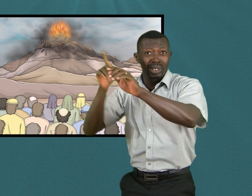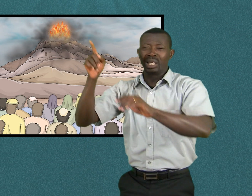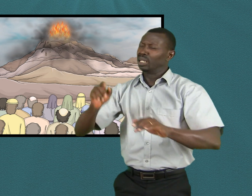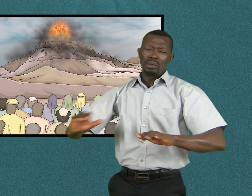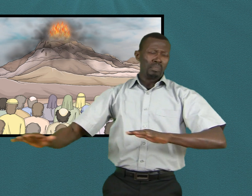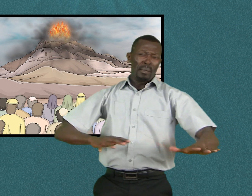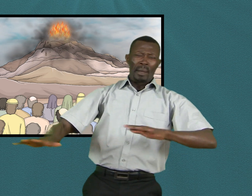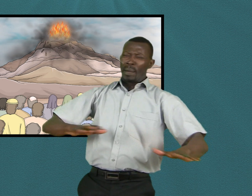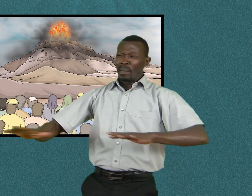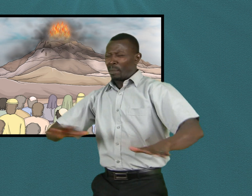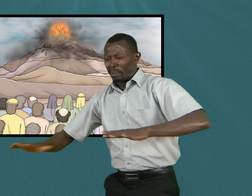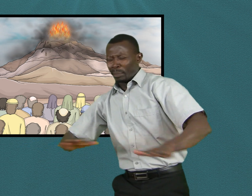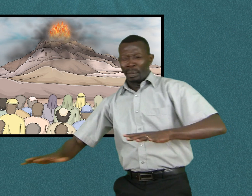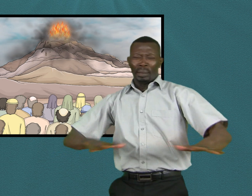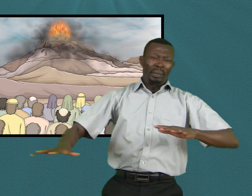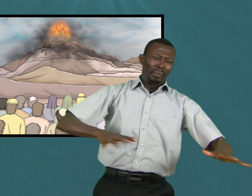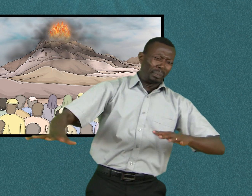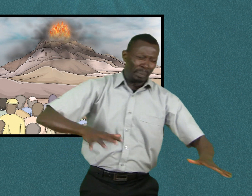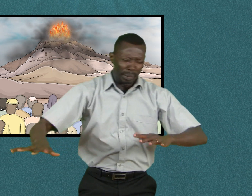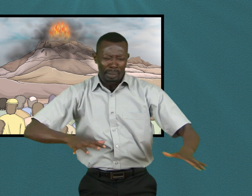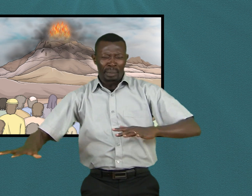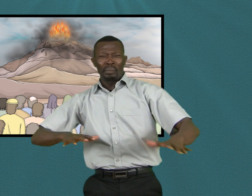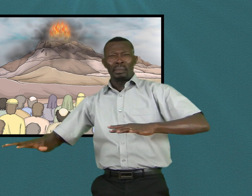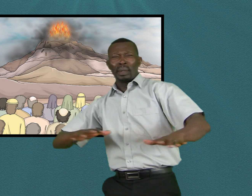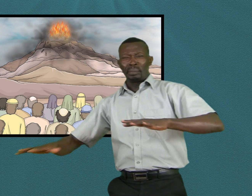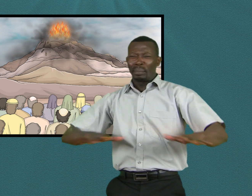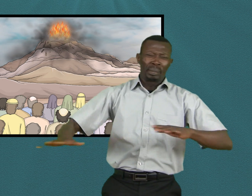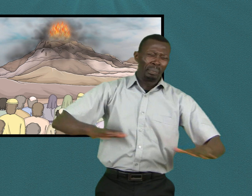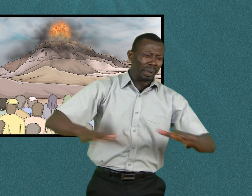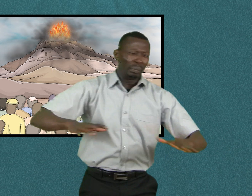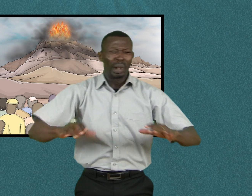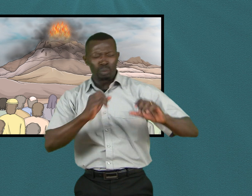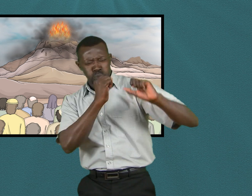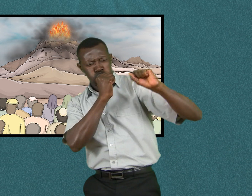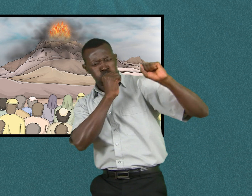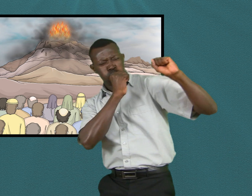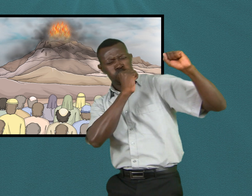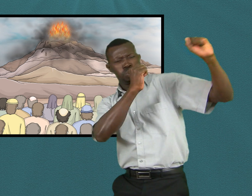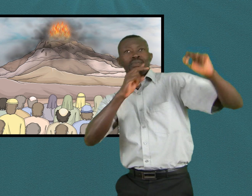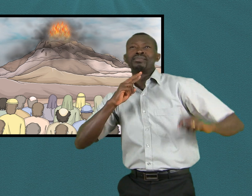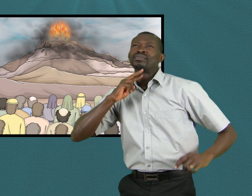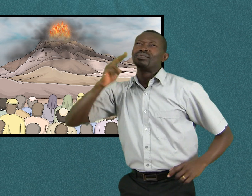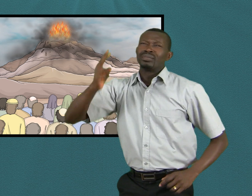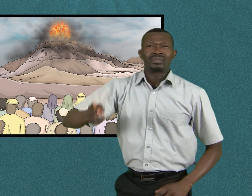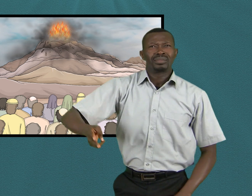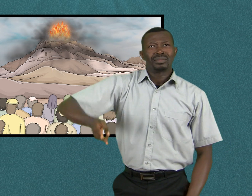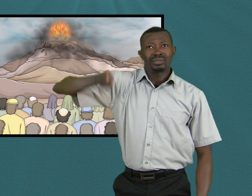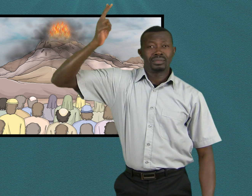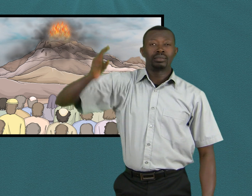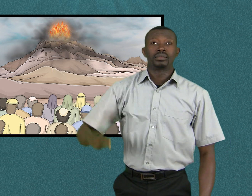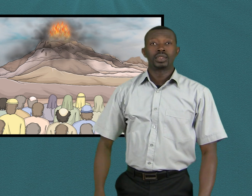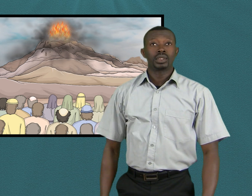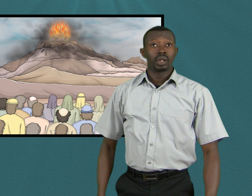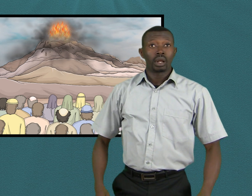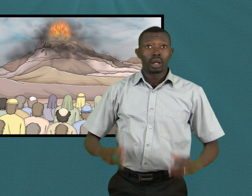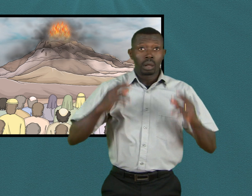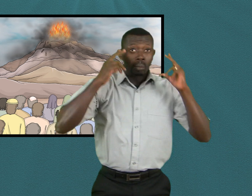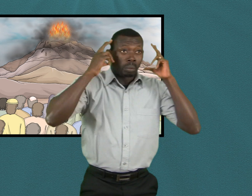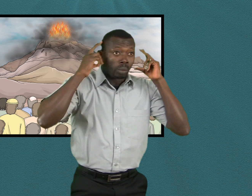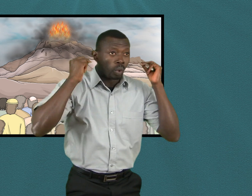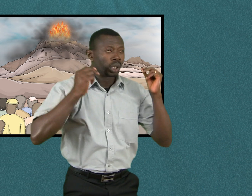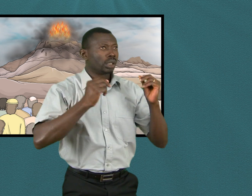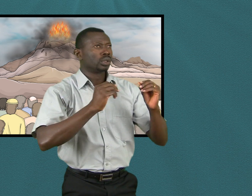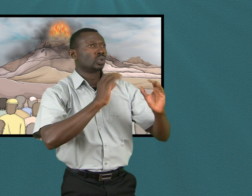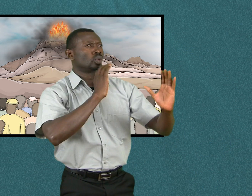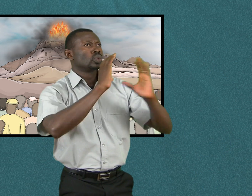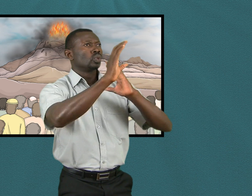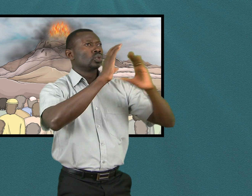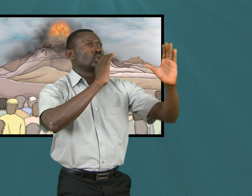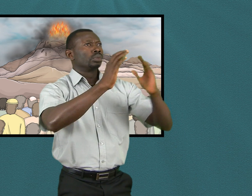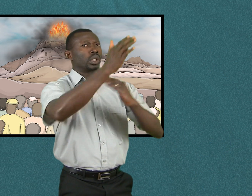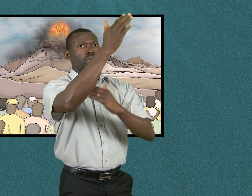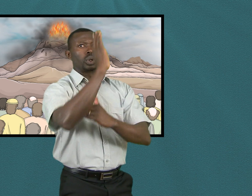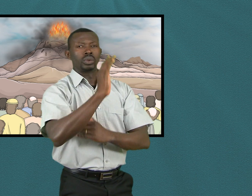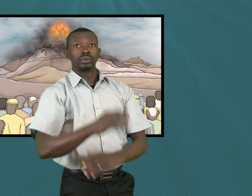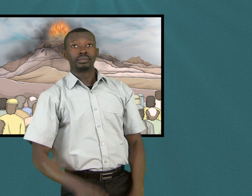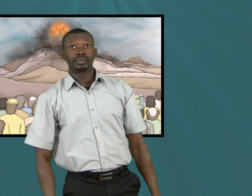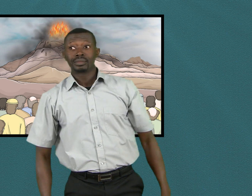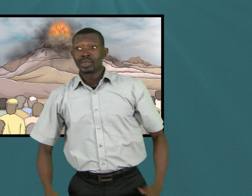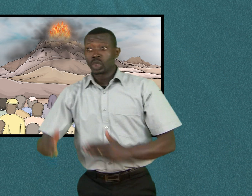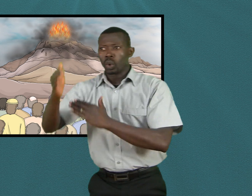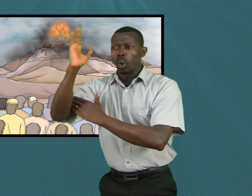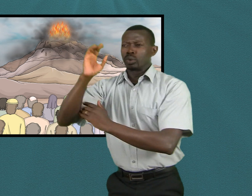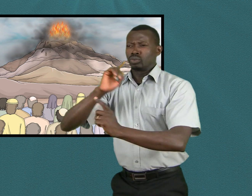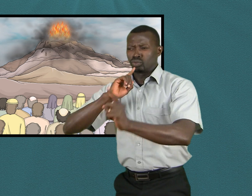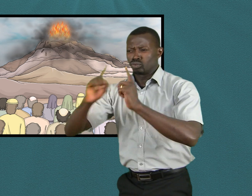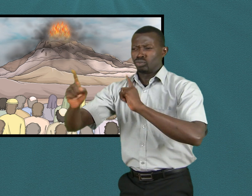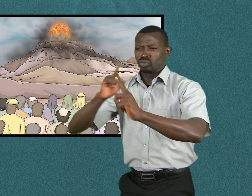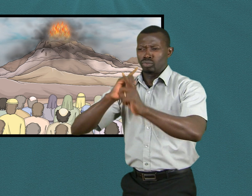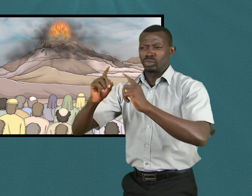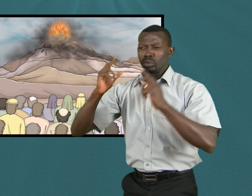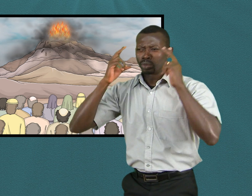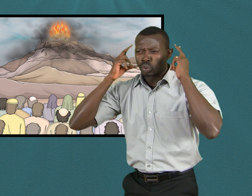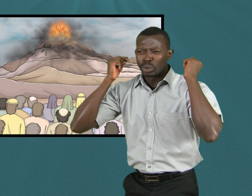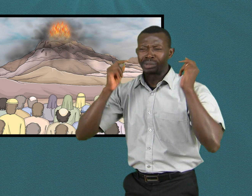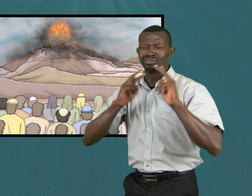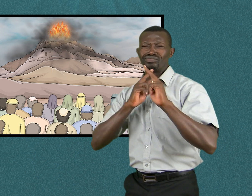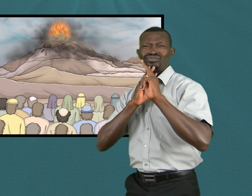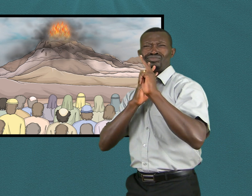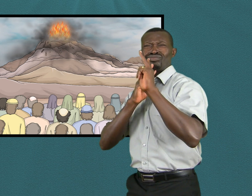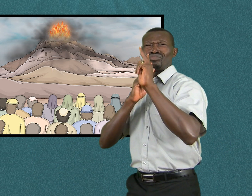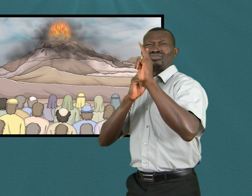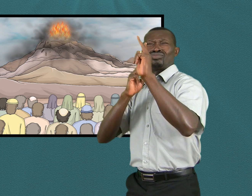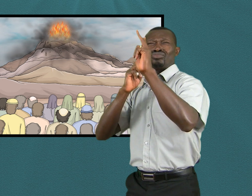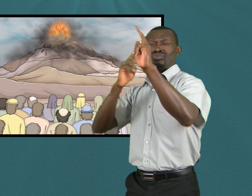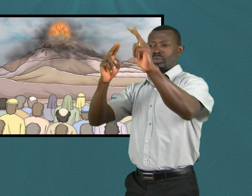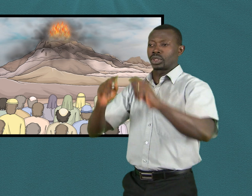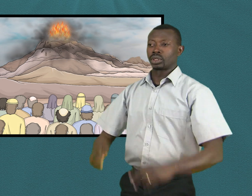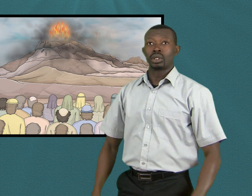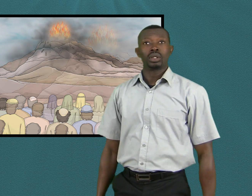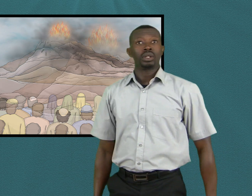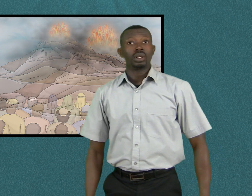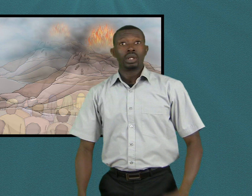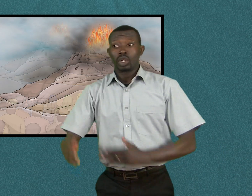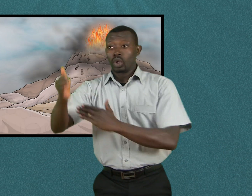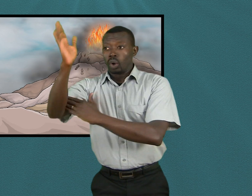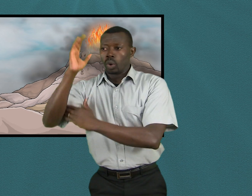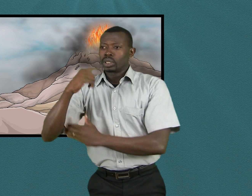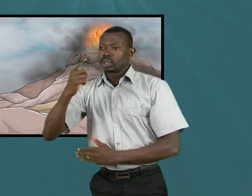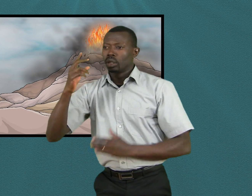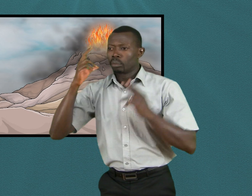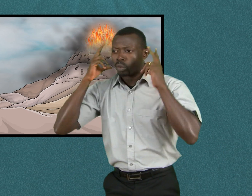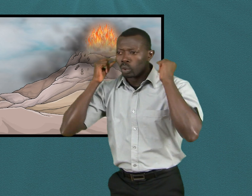And as the sound of the ram’s horn grew louder and louder, Moses spoke and God answered him in the thunder.